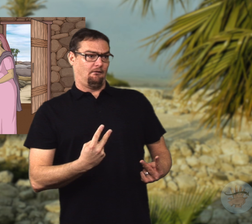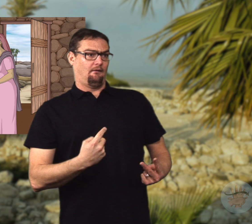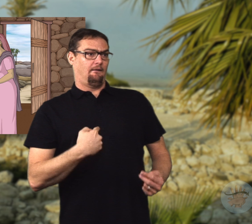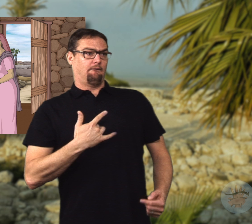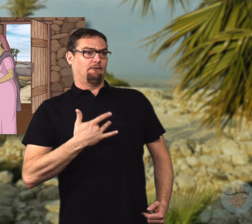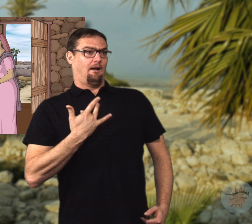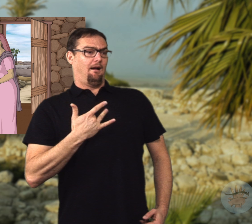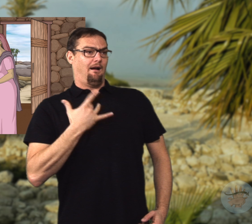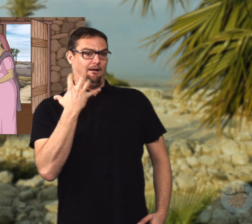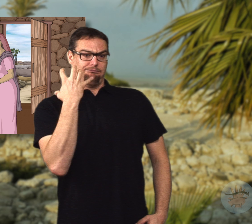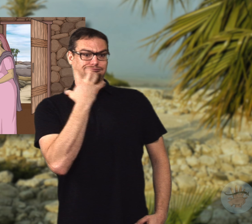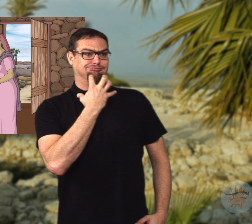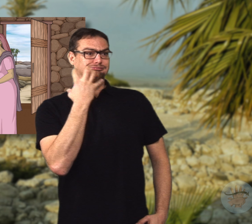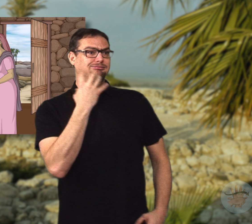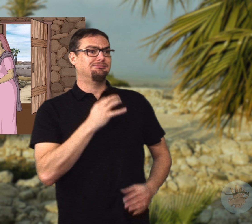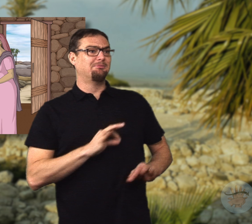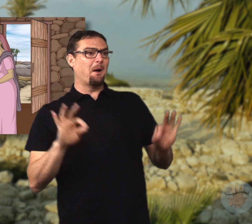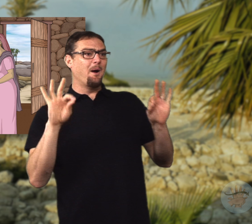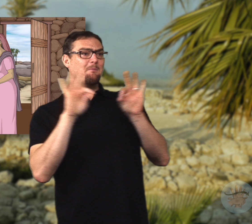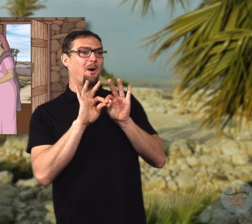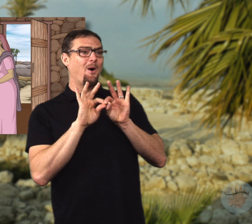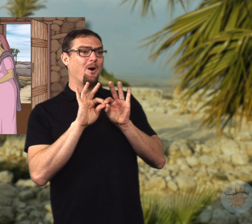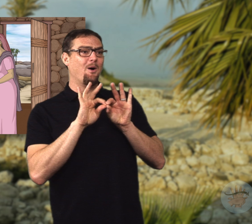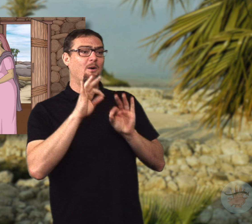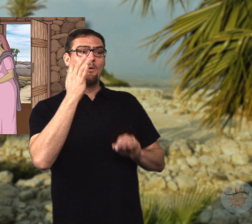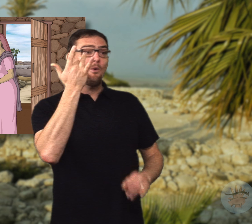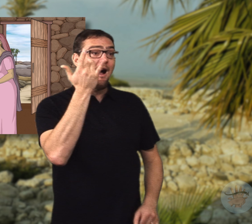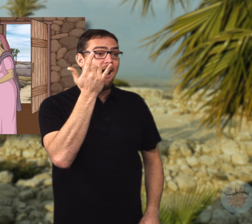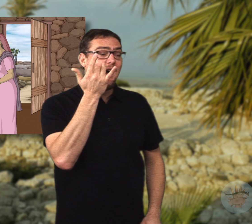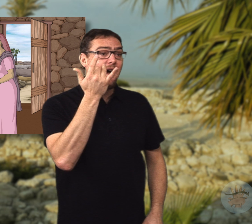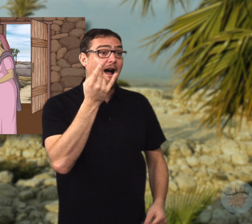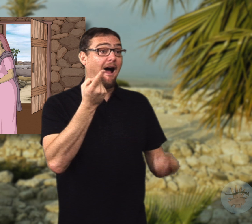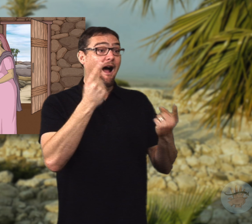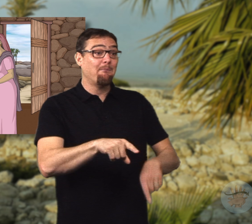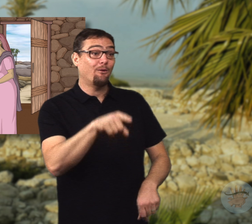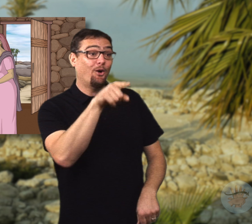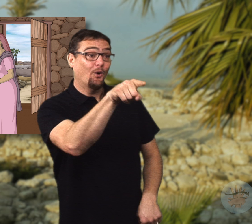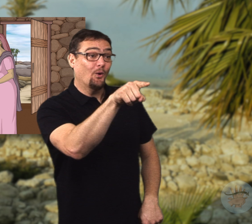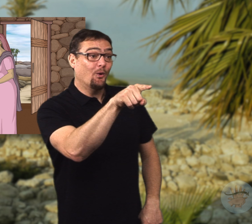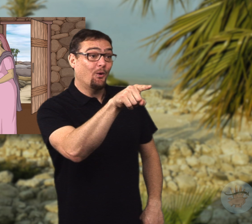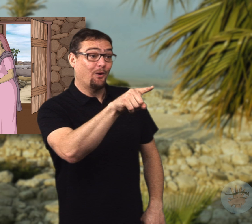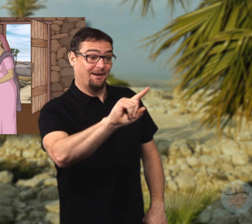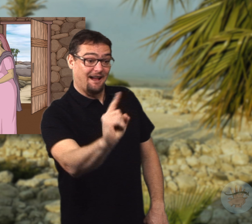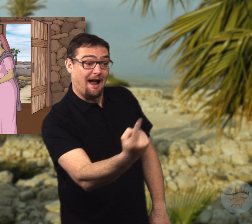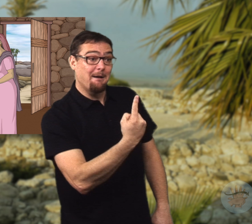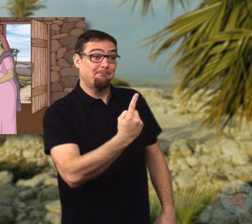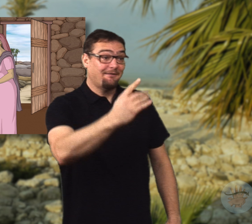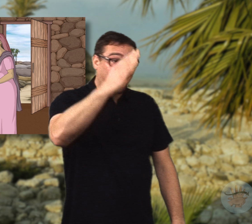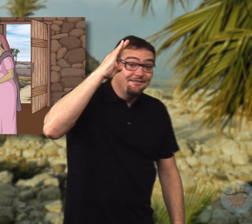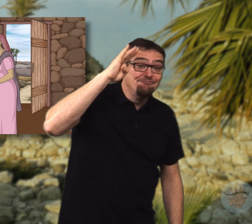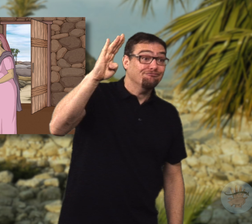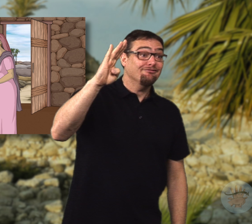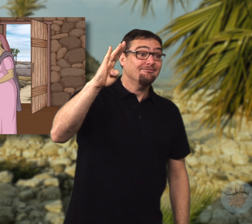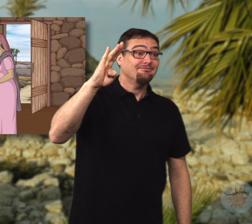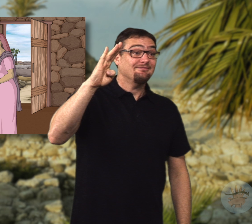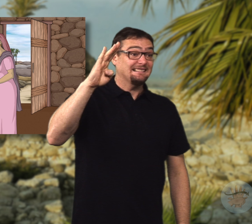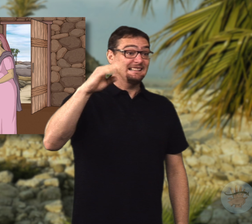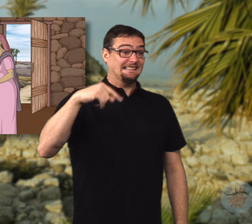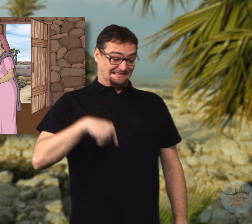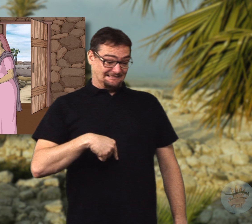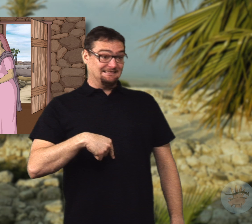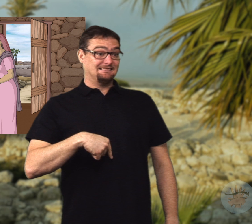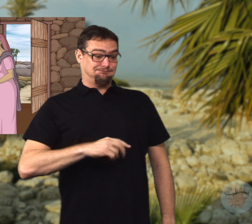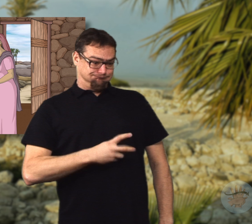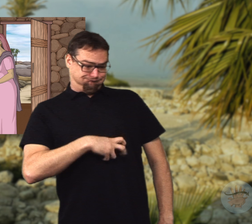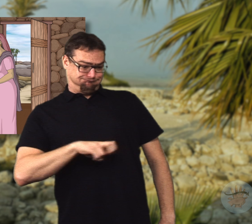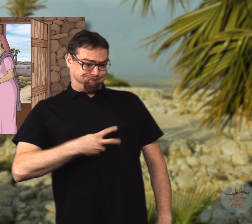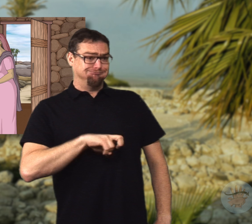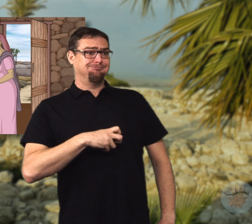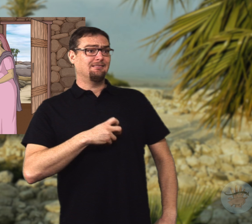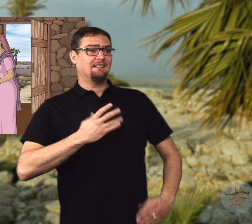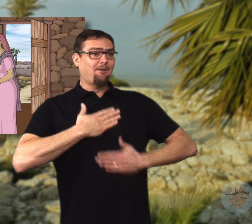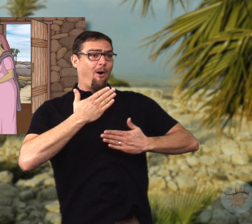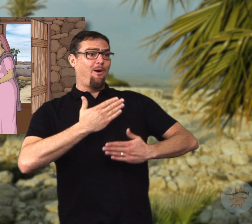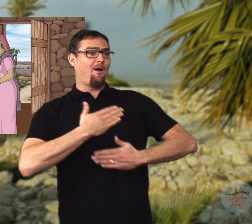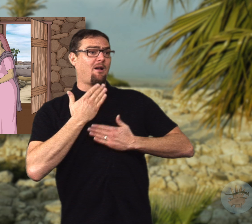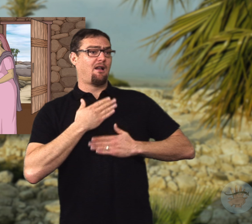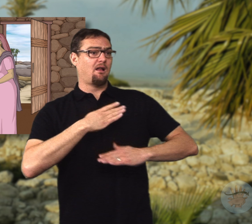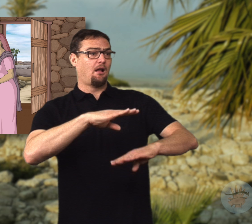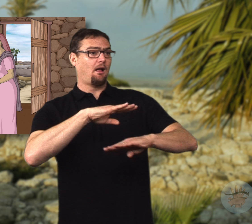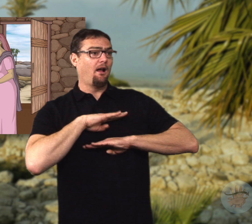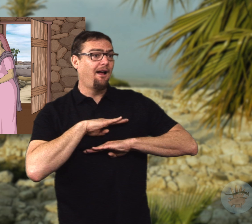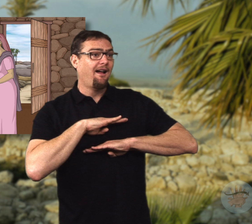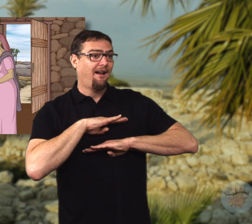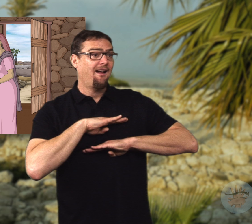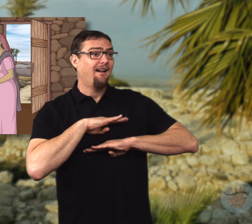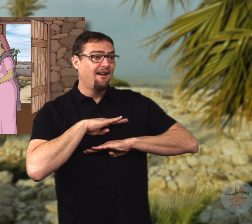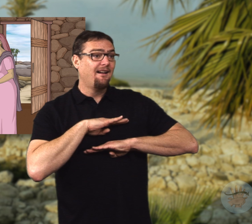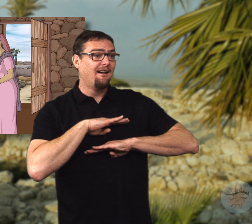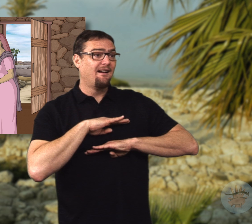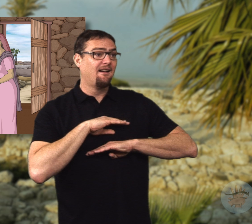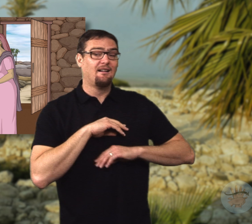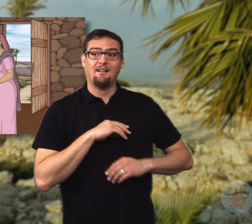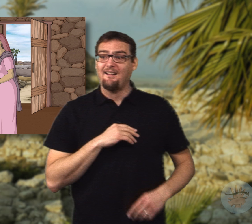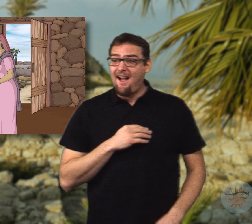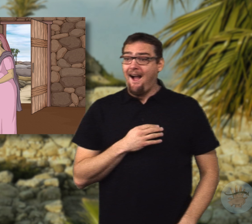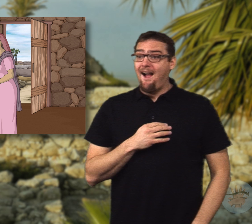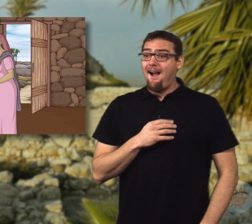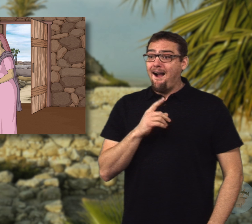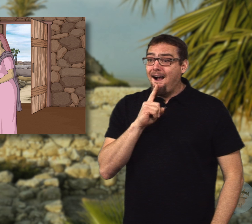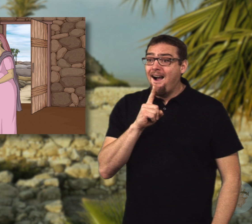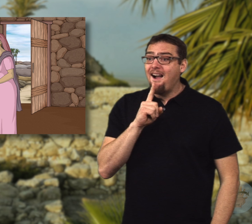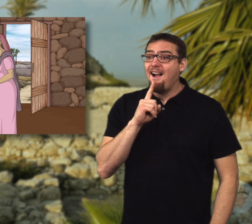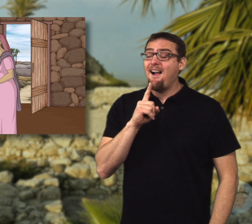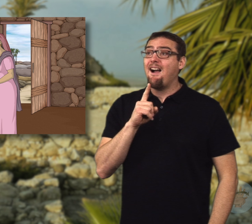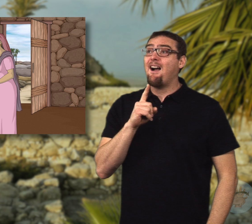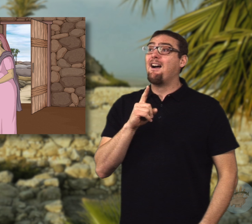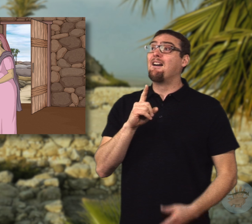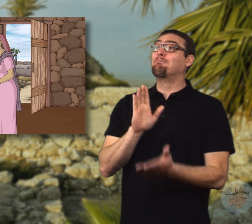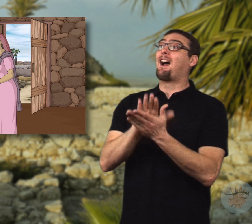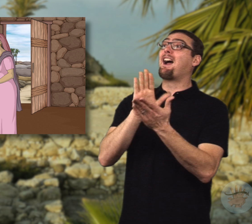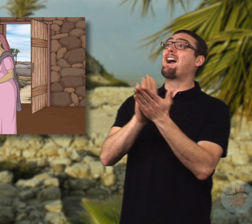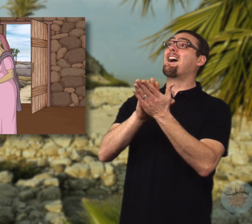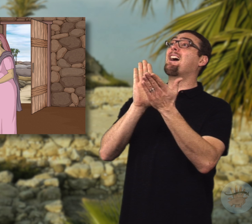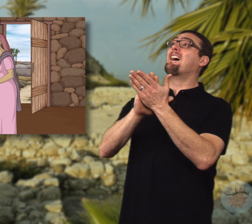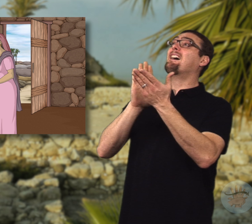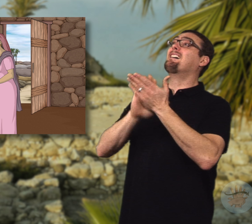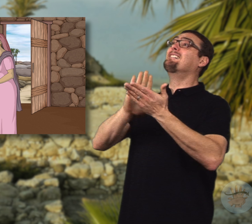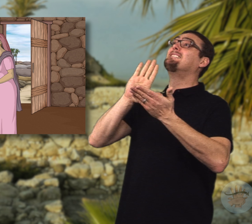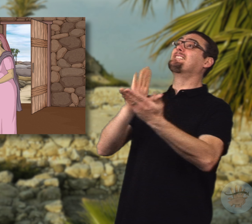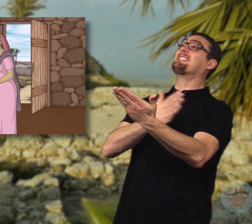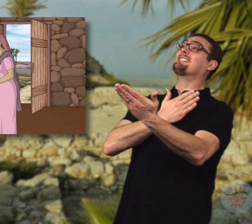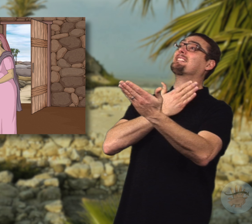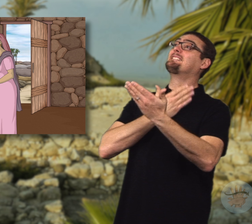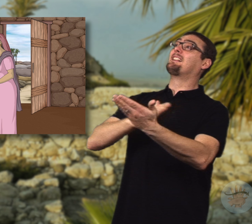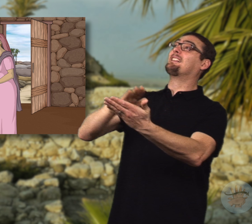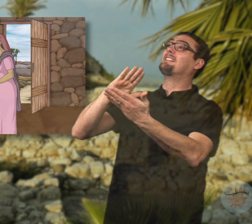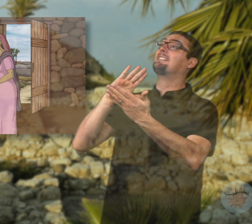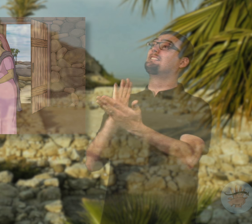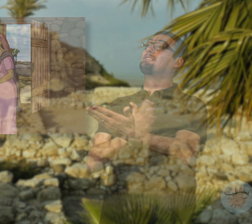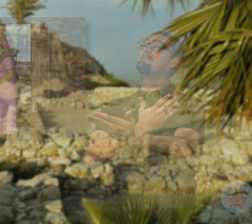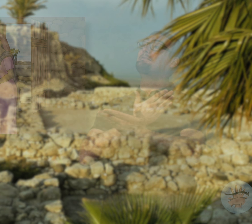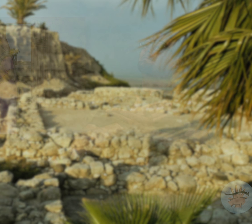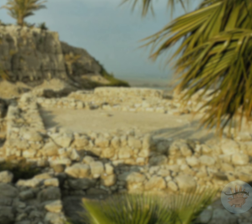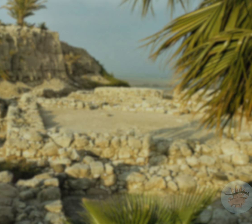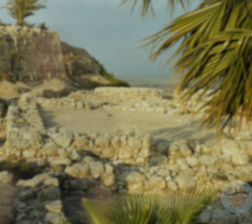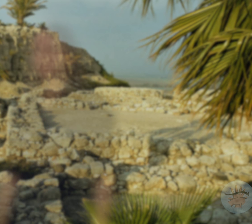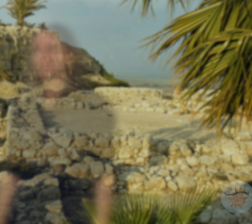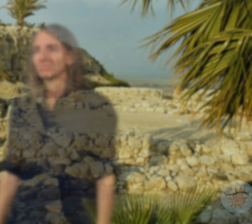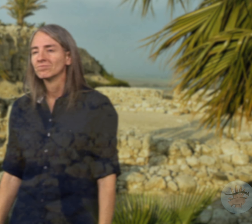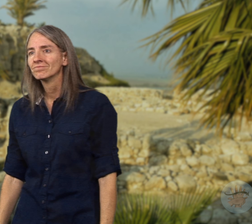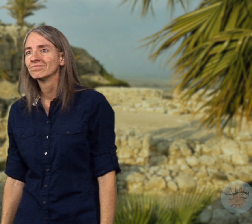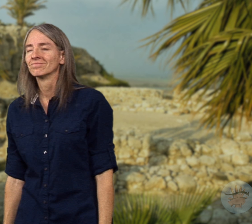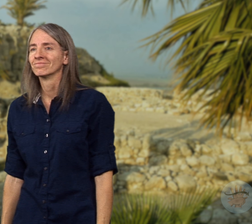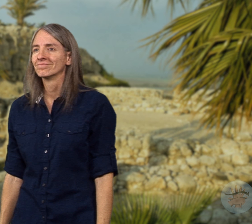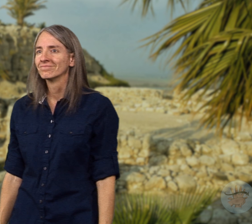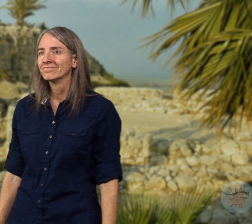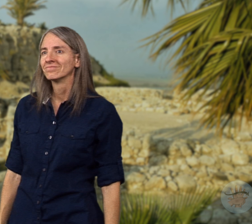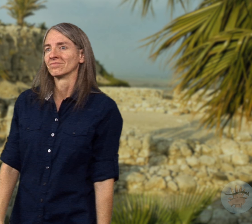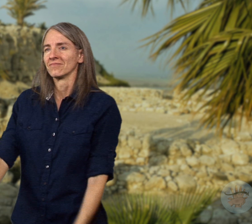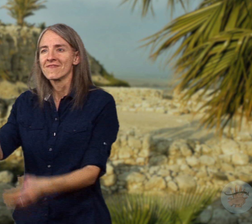For as soon as the sound of your greeting reached my ears, the baby in my womb leaped for joy.